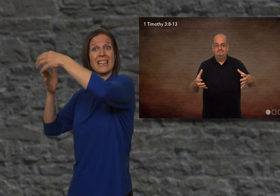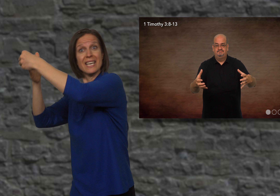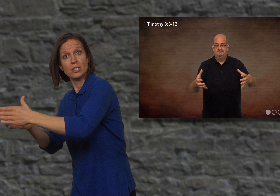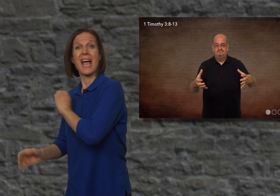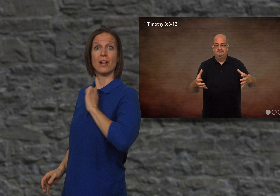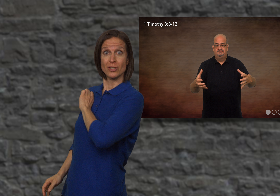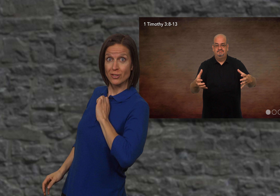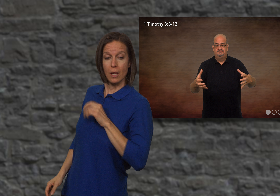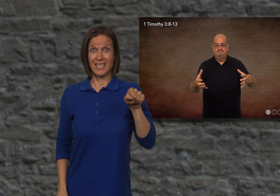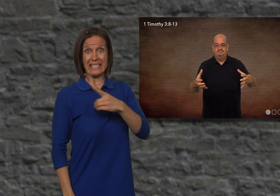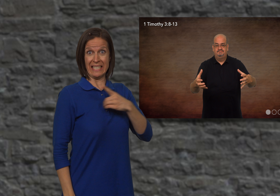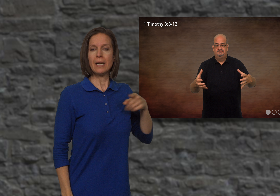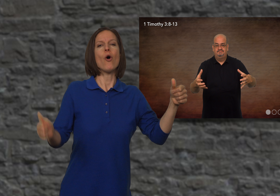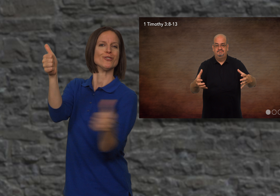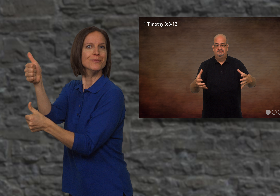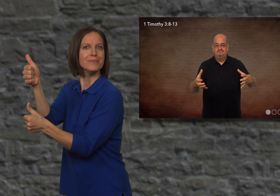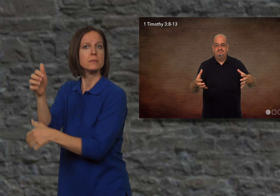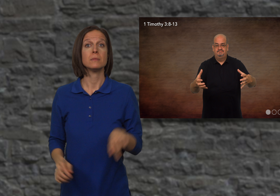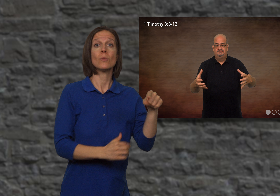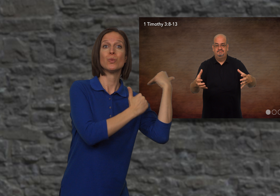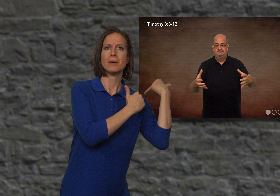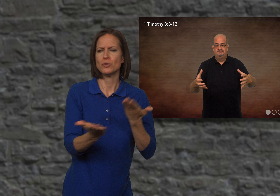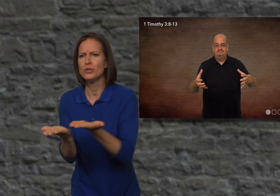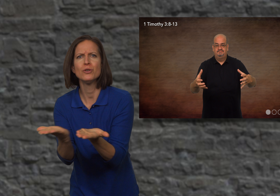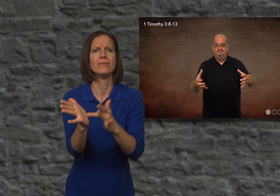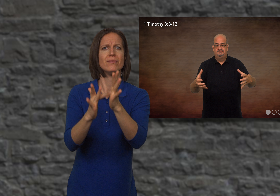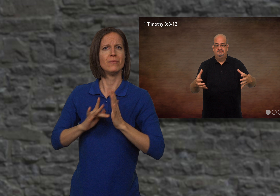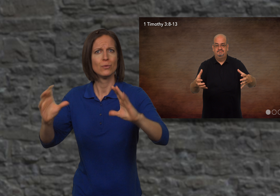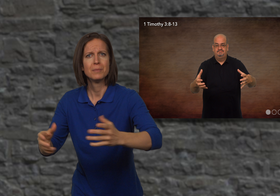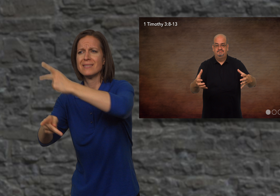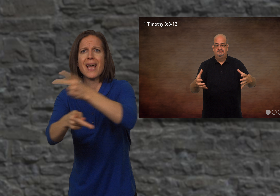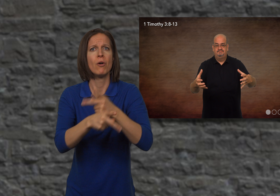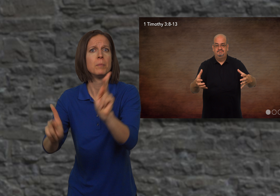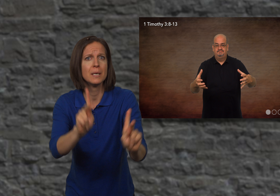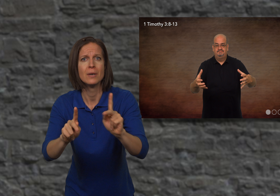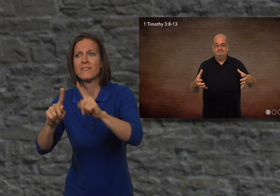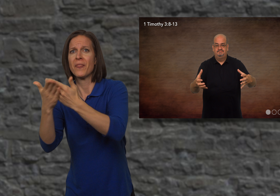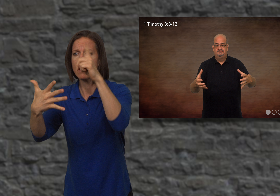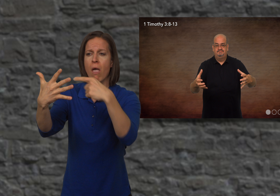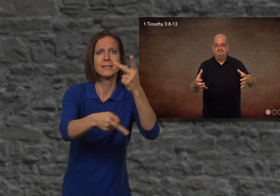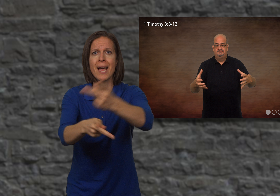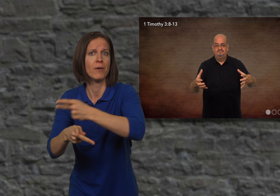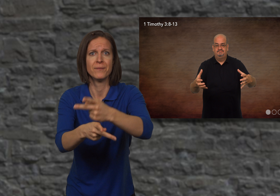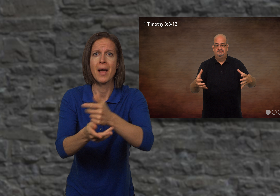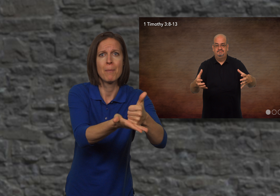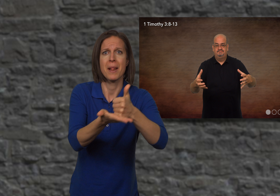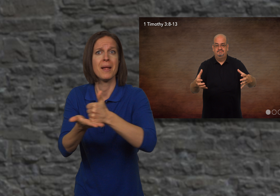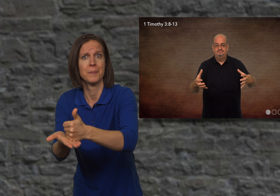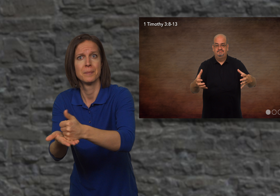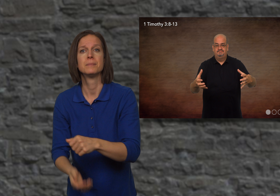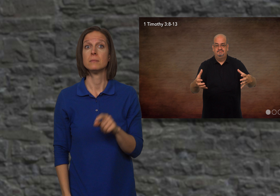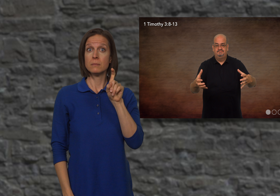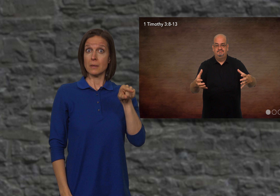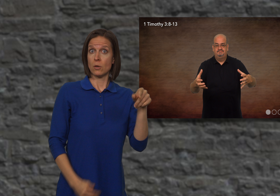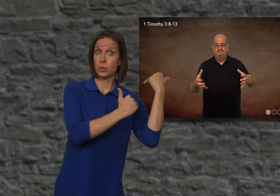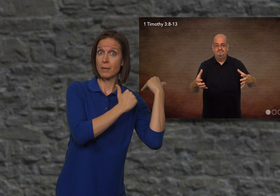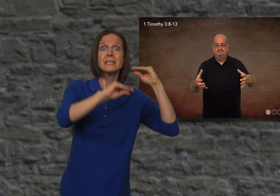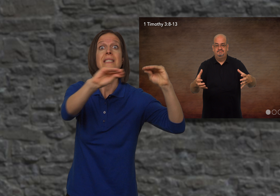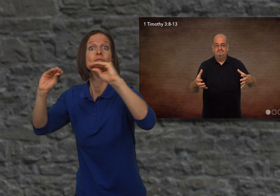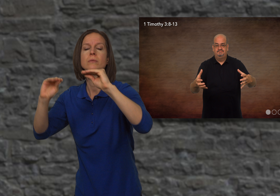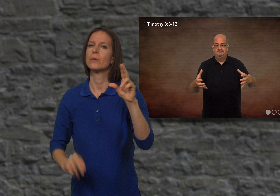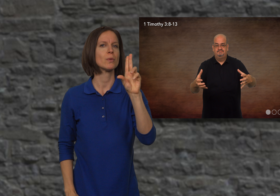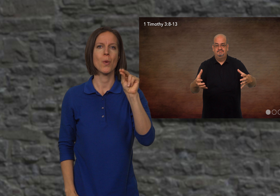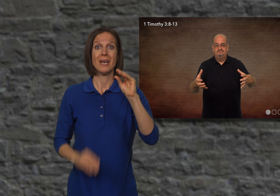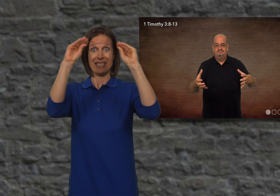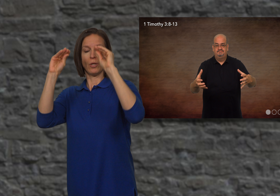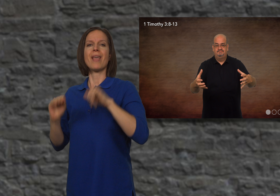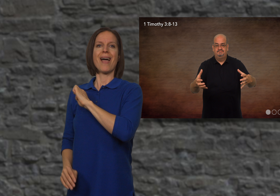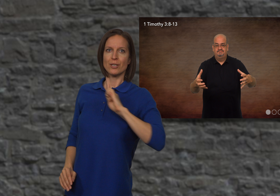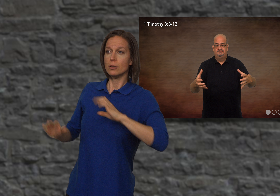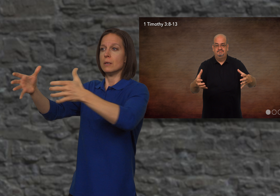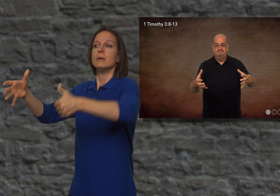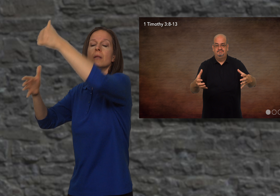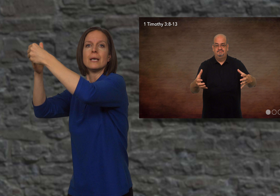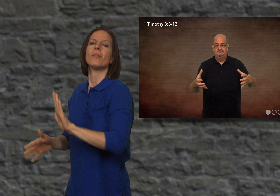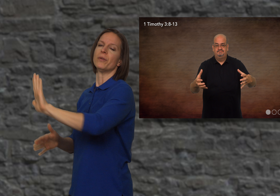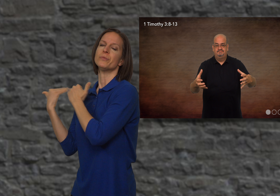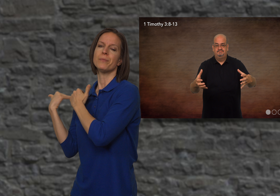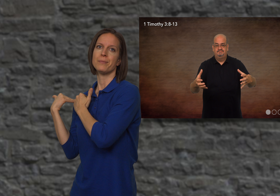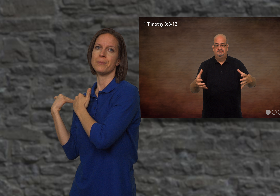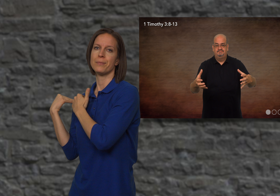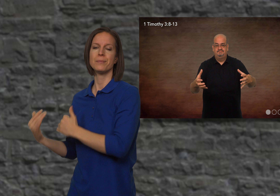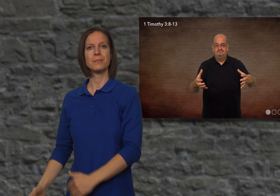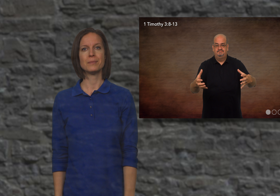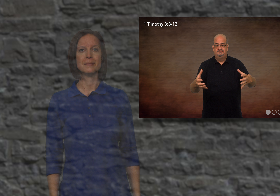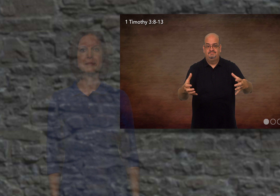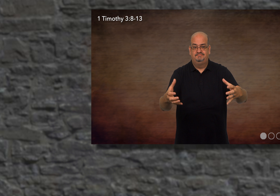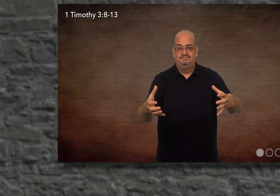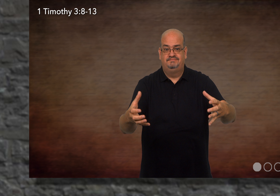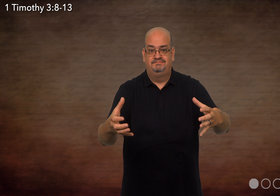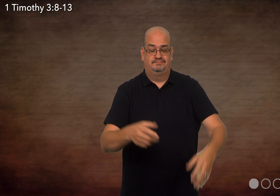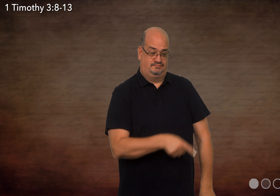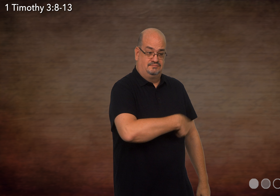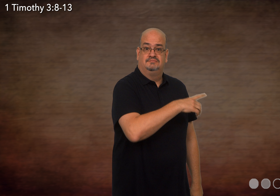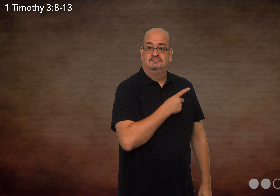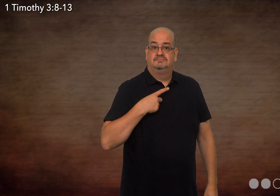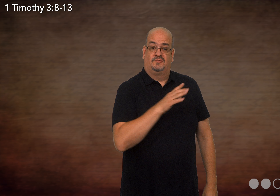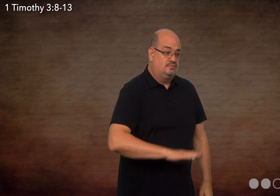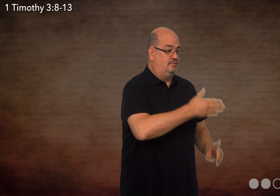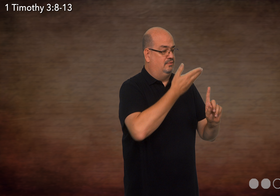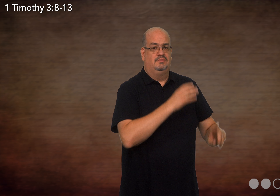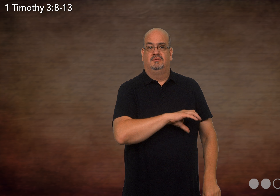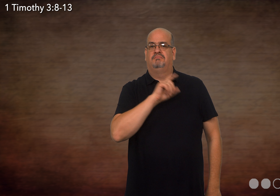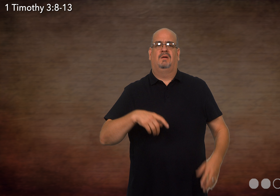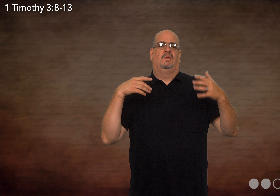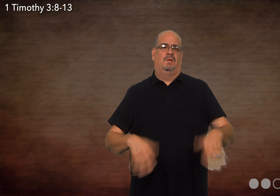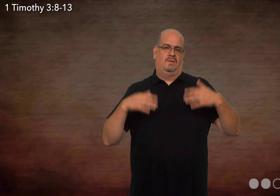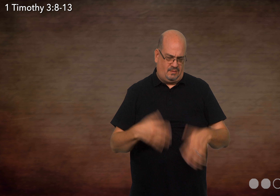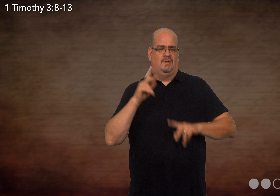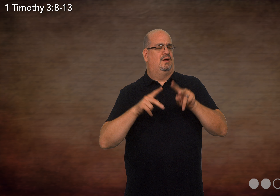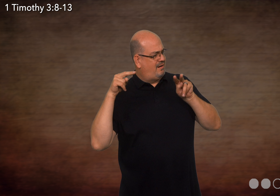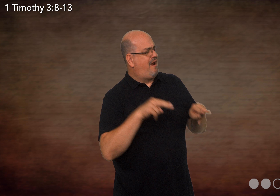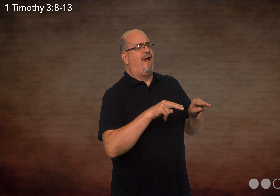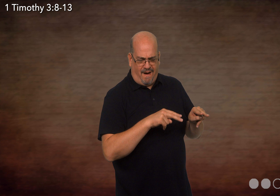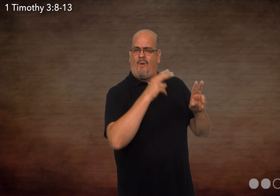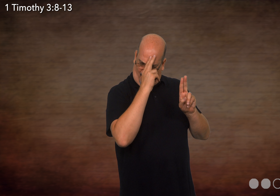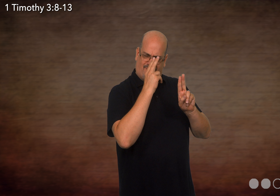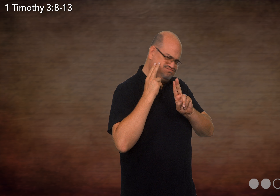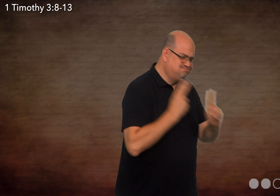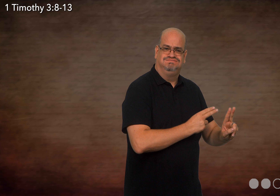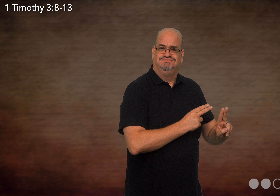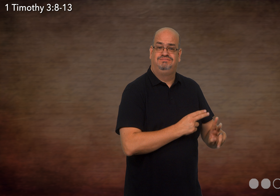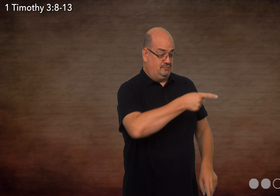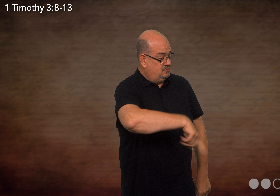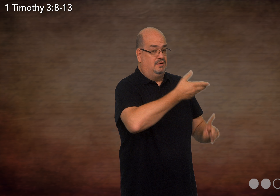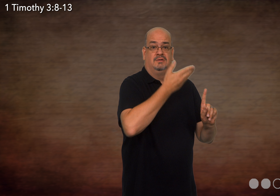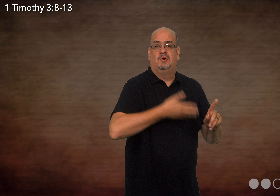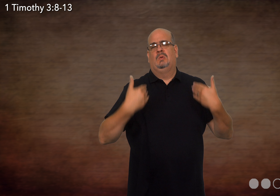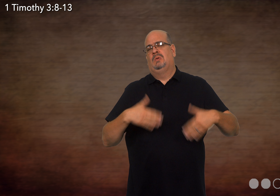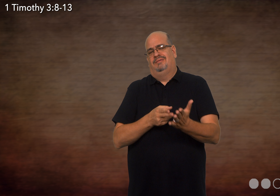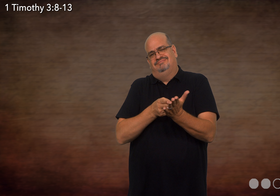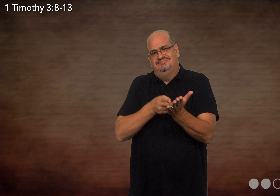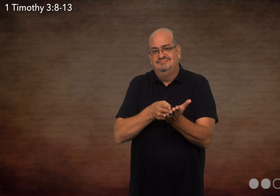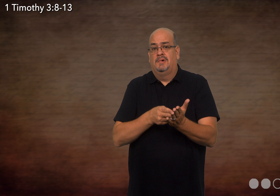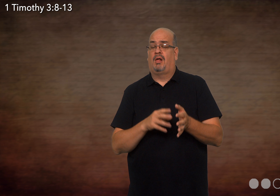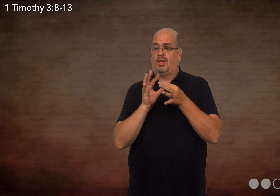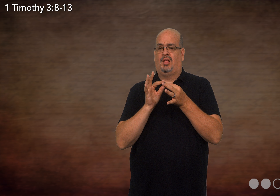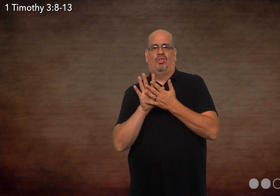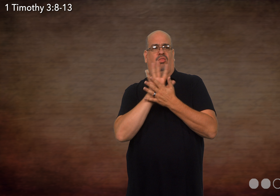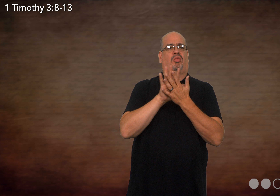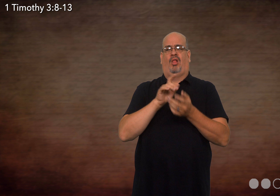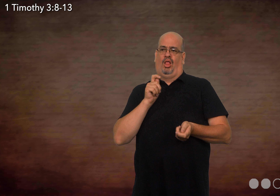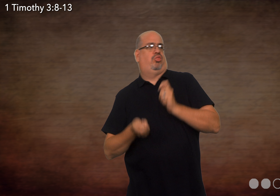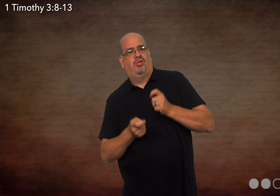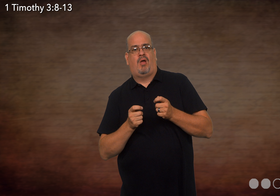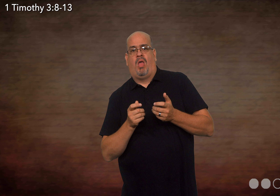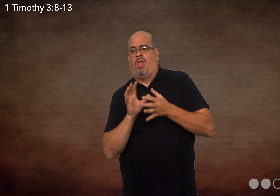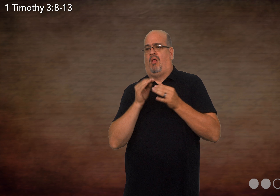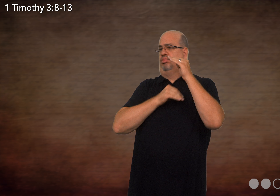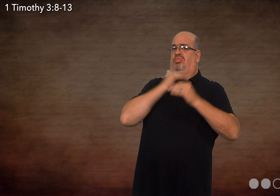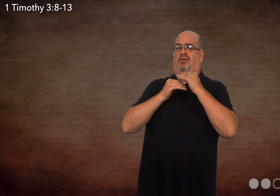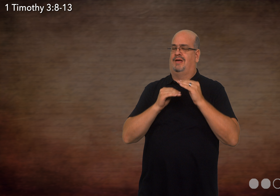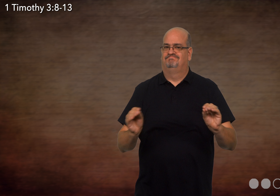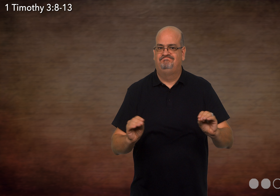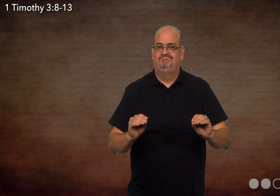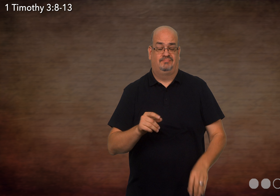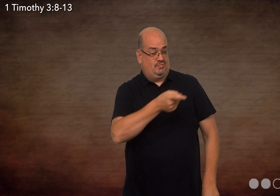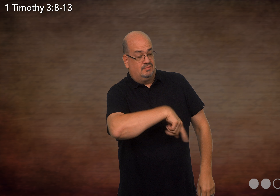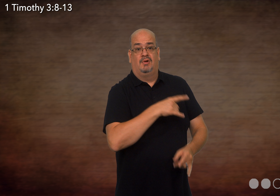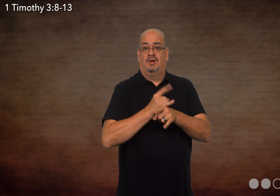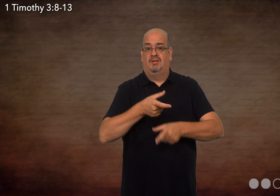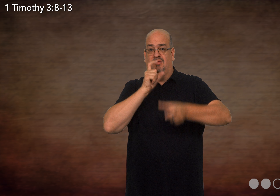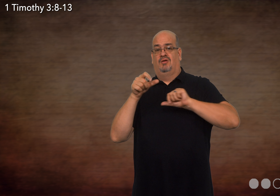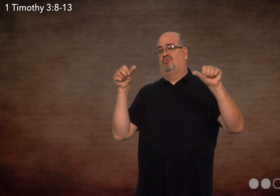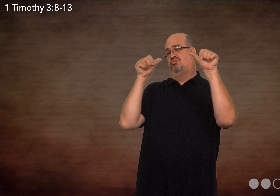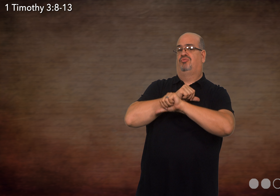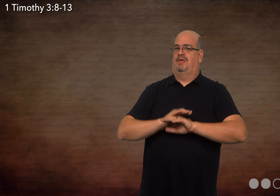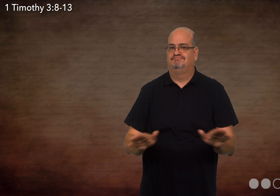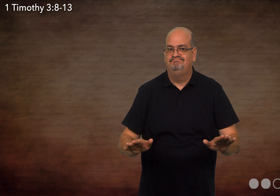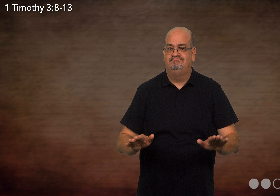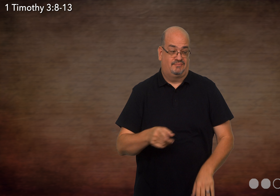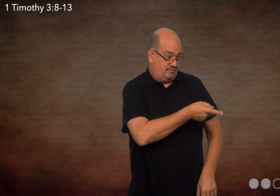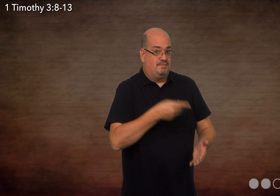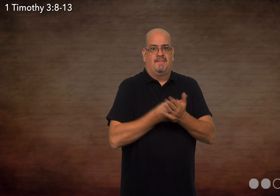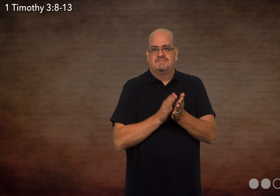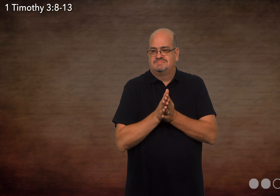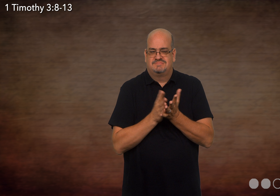They must hold to the mystery of the faith with a clear conscience. Additionally, they must first be tested.